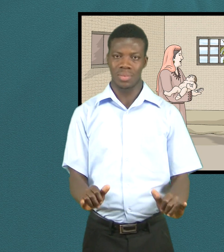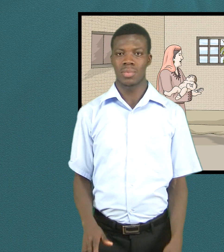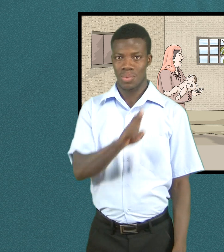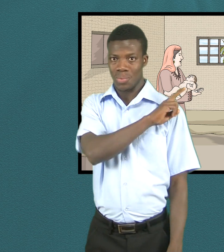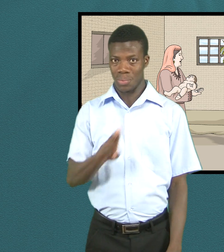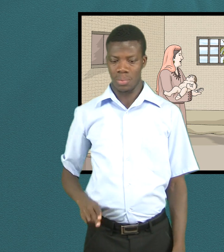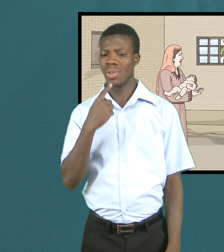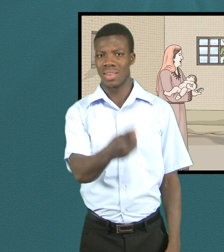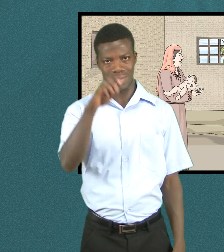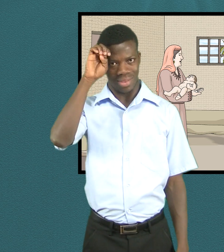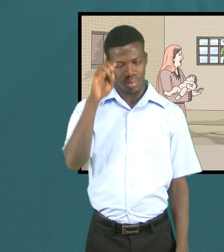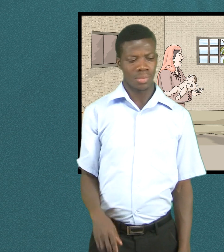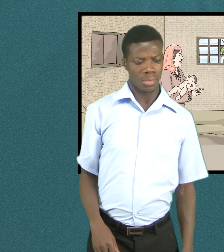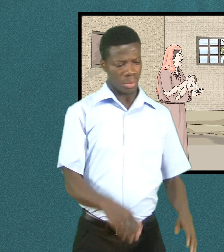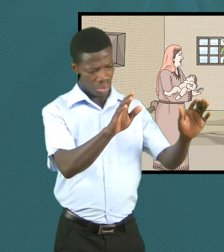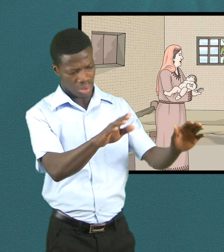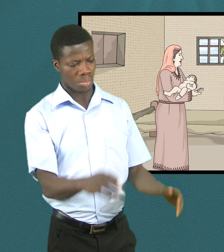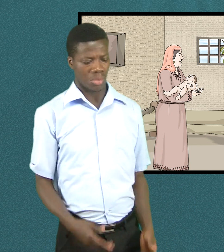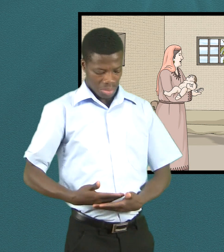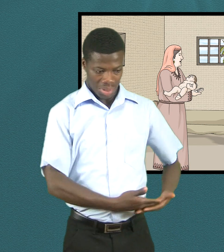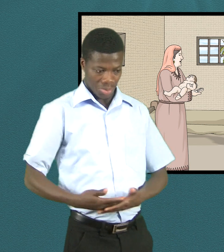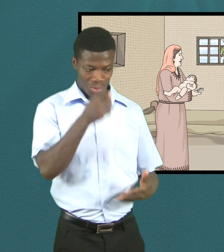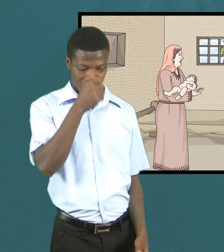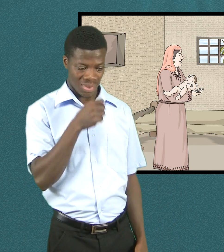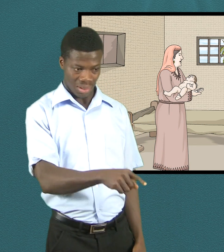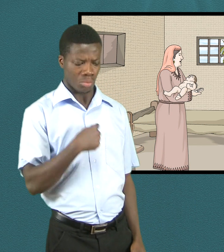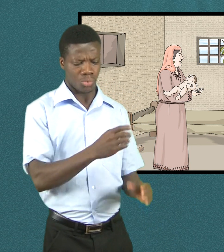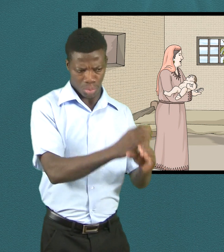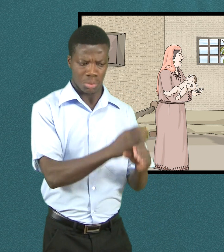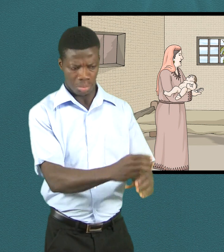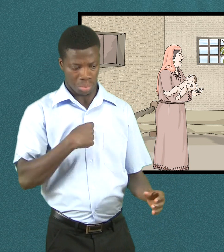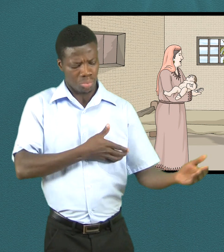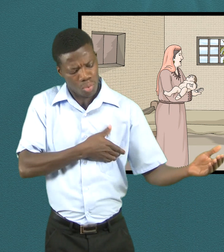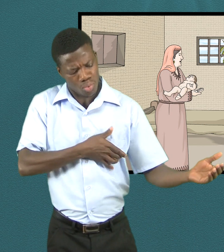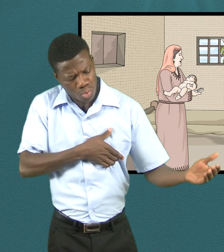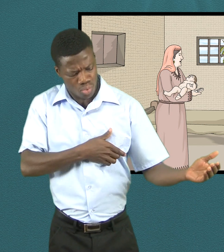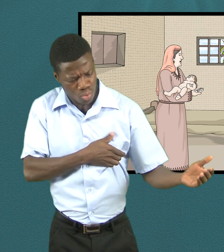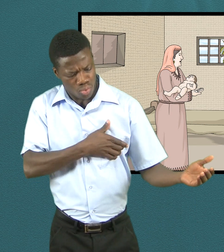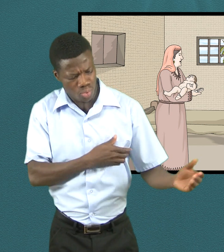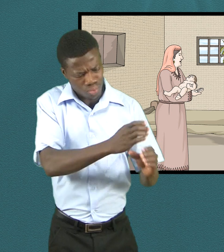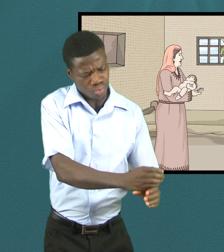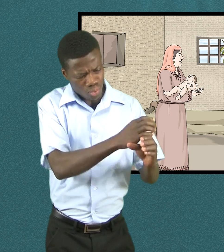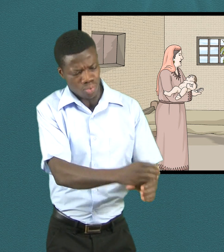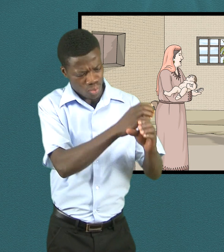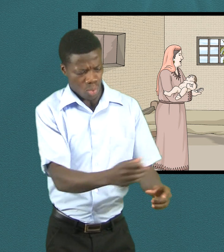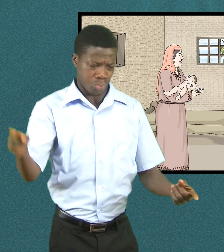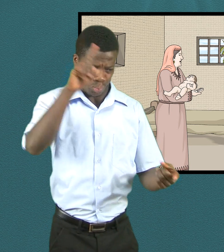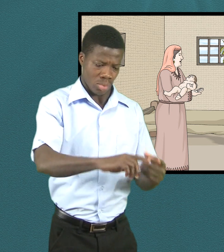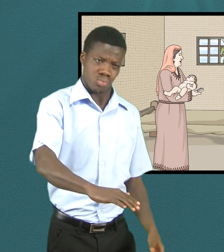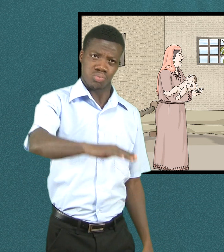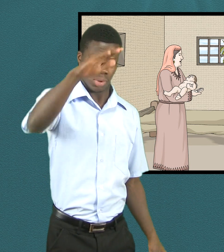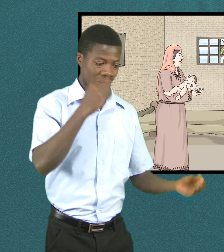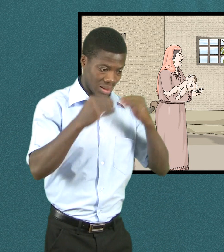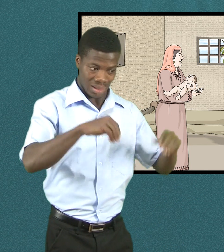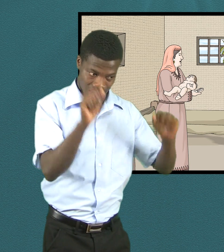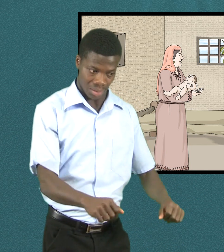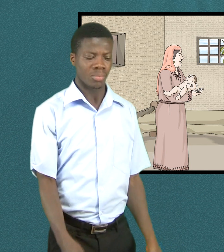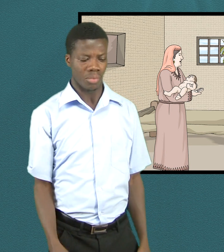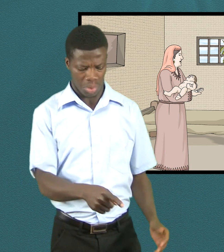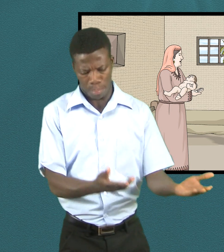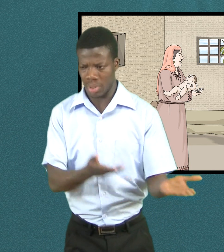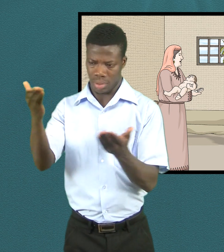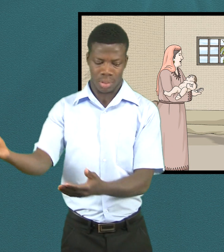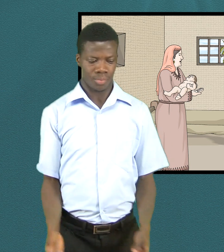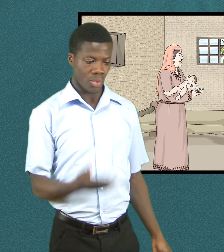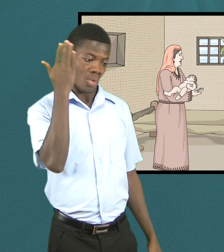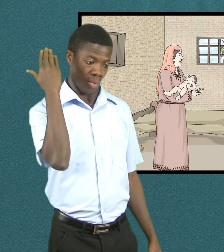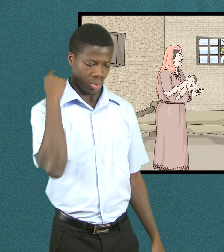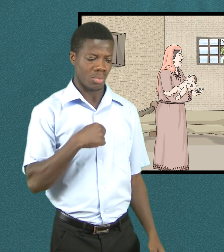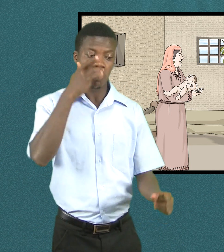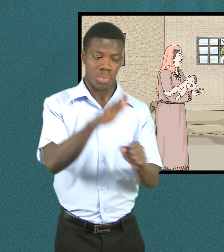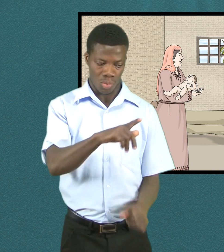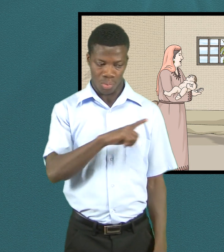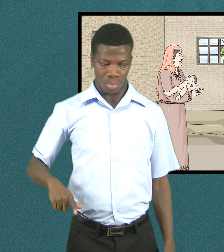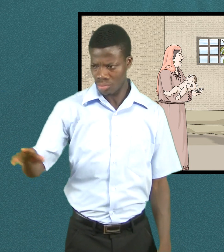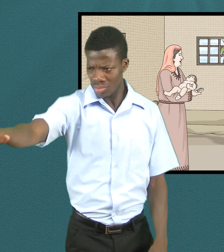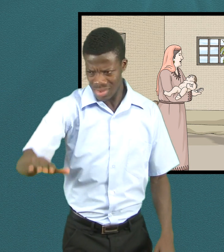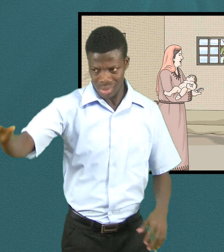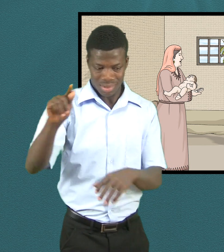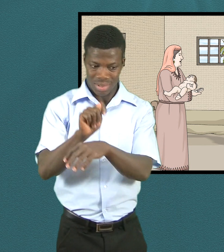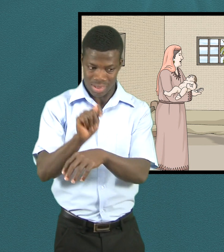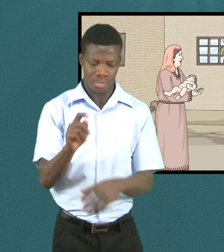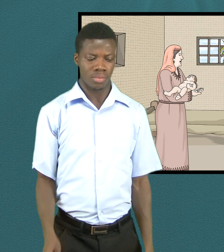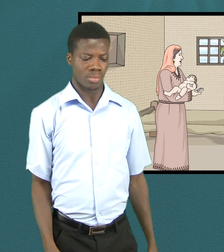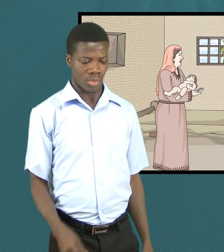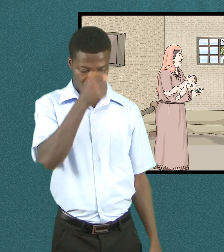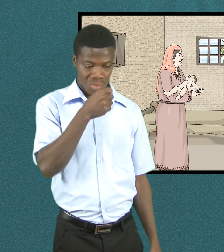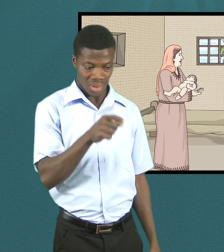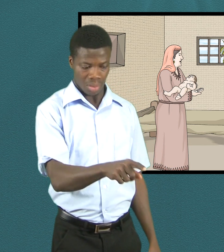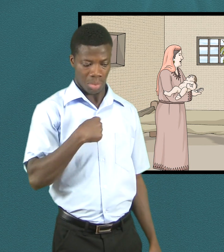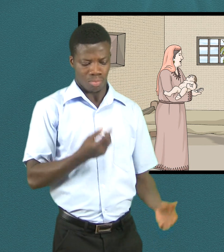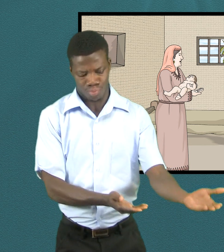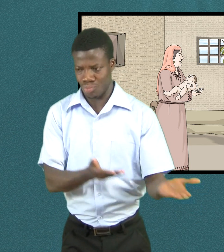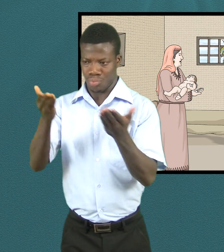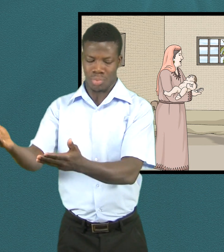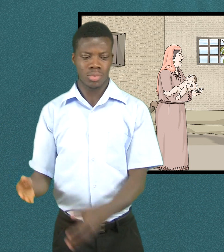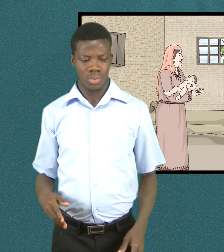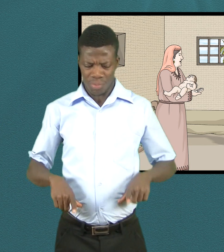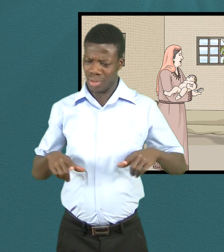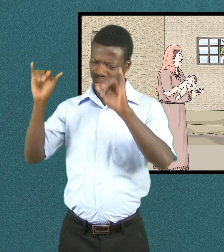“After the boy is weaned,” she said to her husband, “I will take him to appear before the LORD and to stay there permanently.”